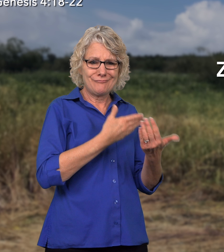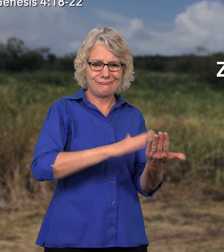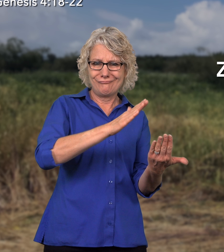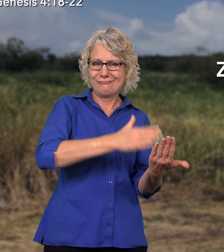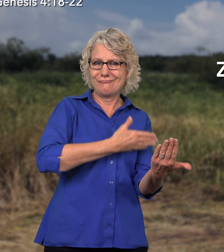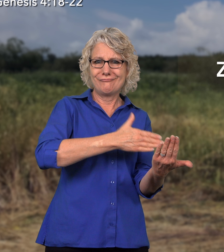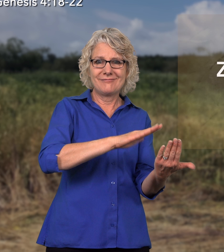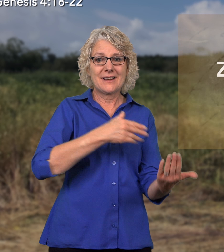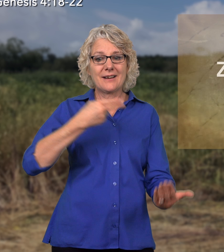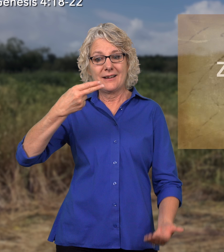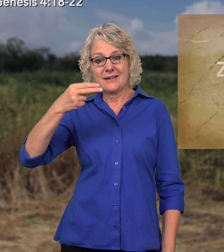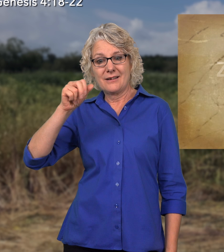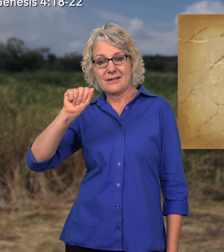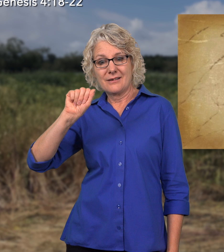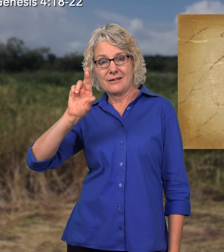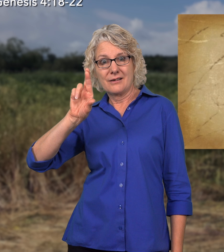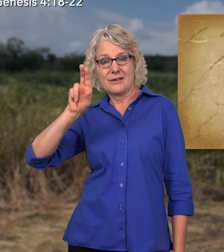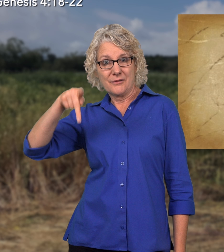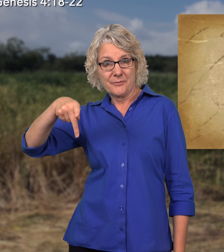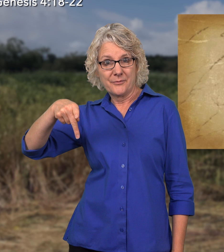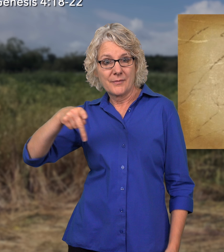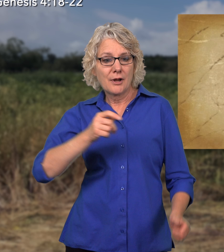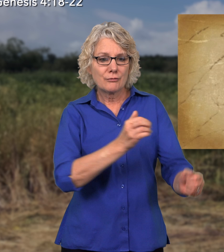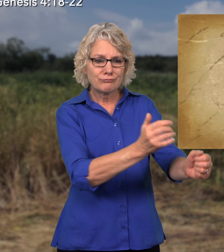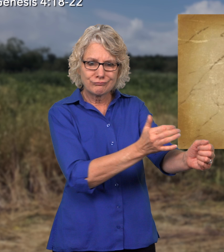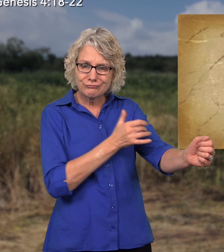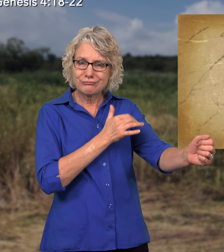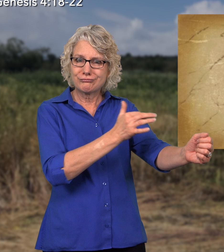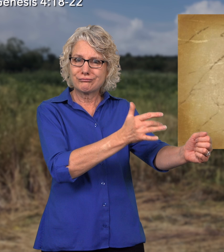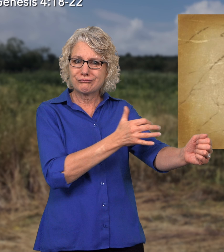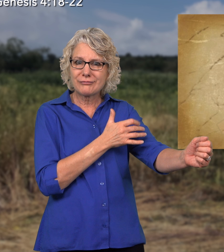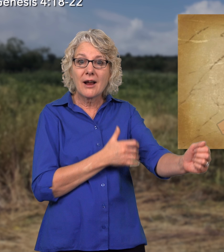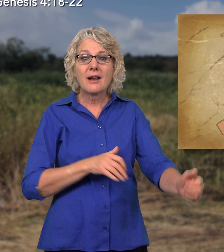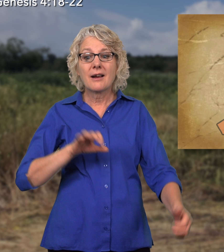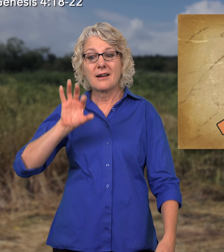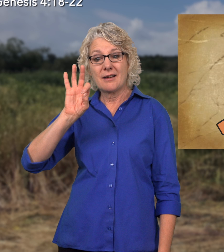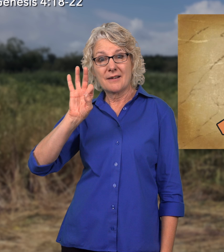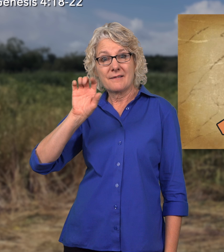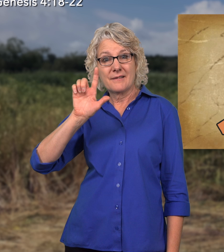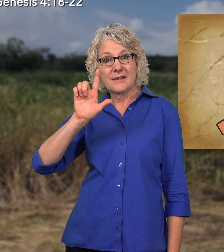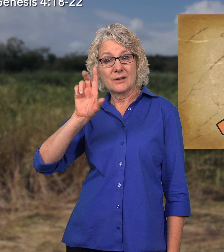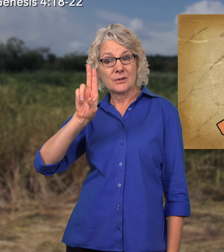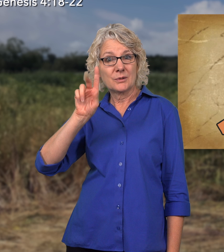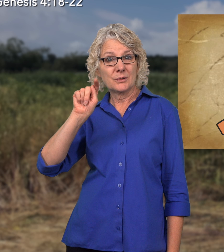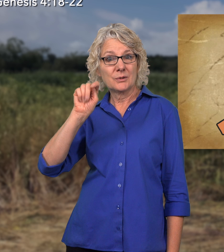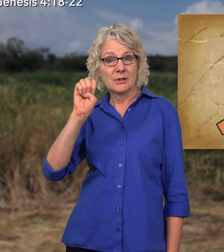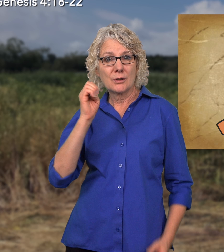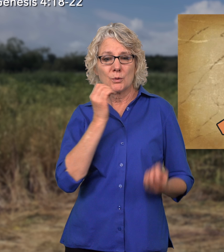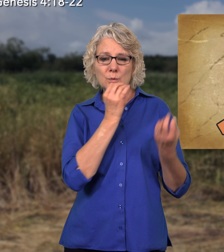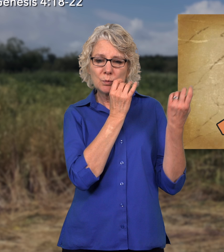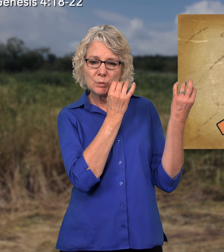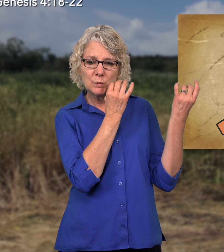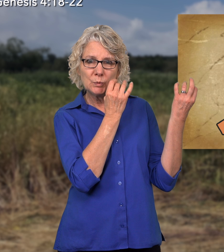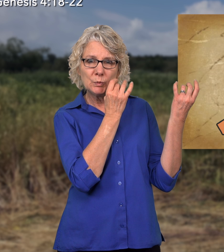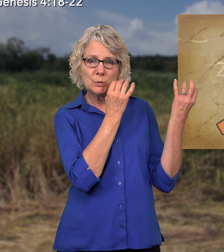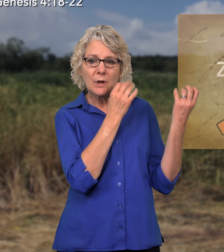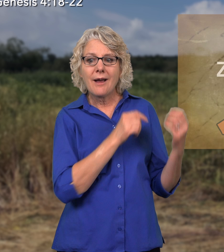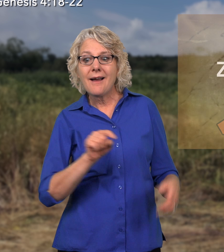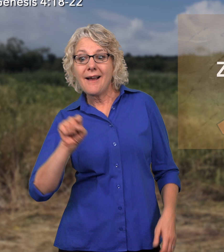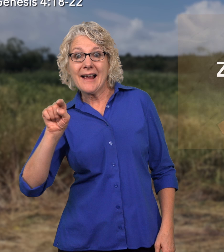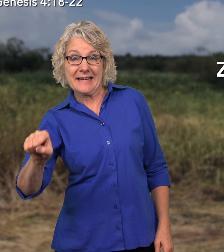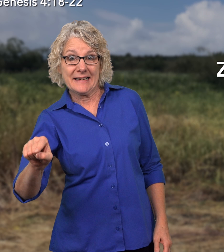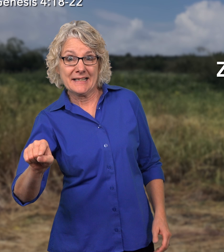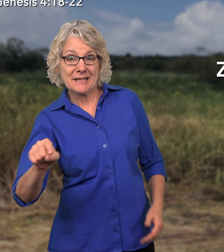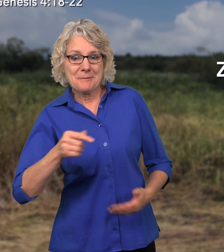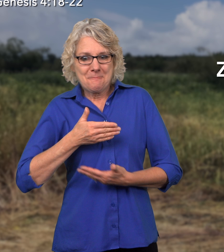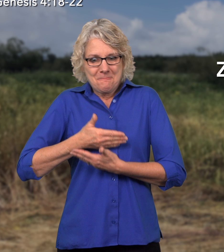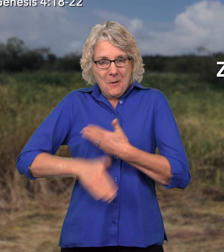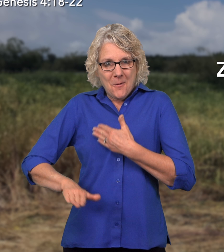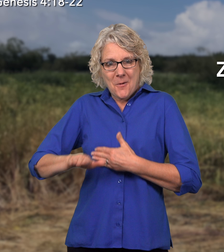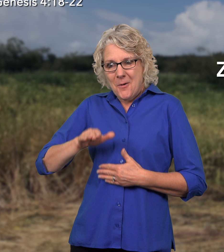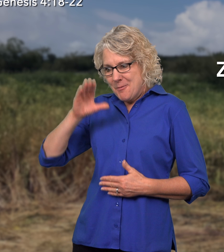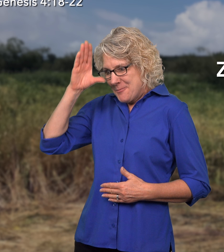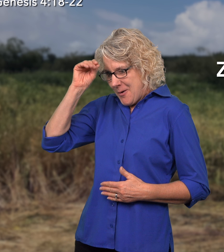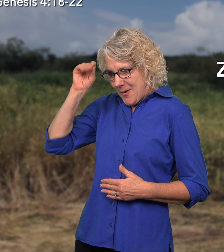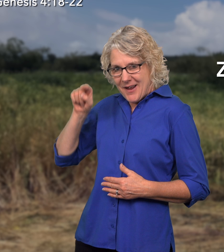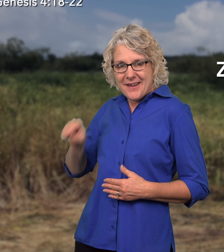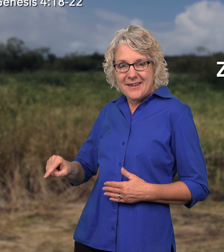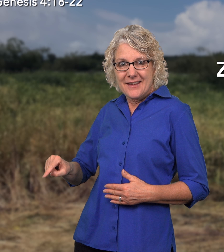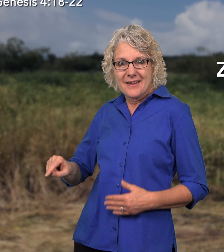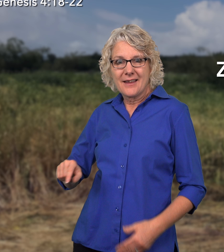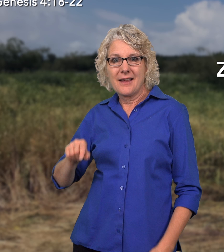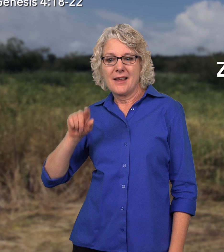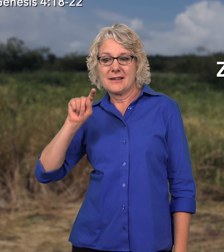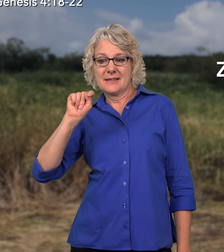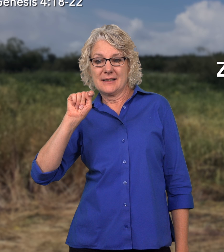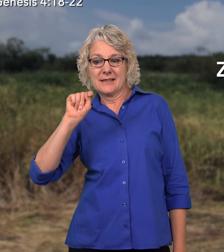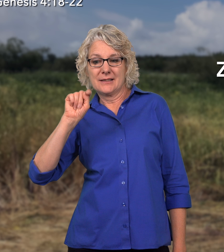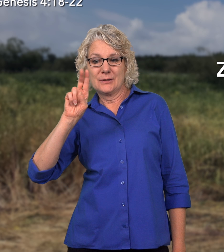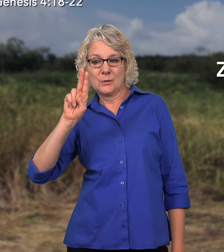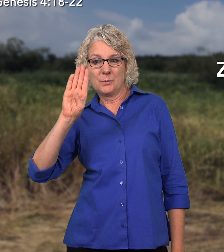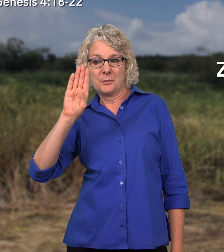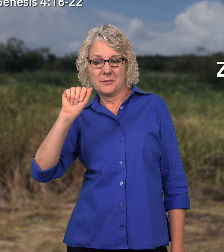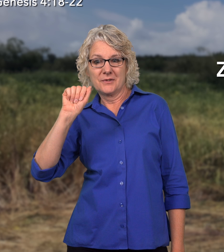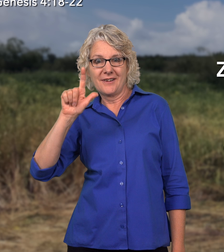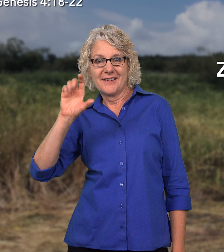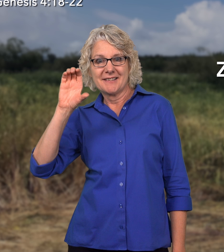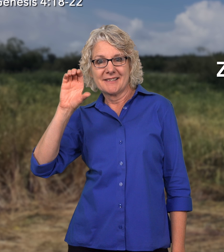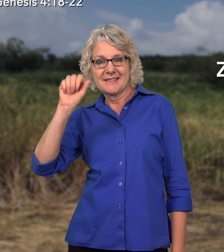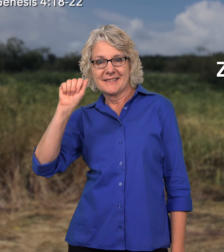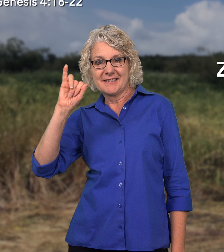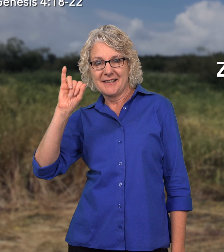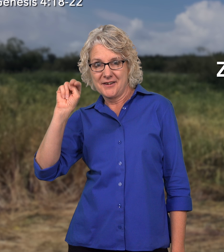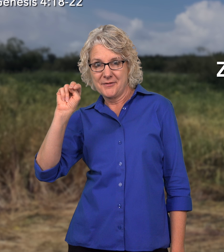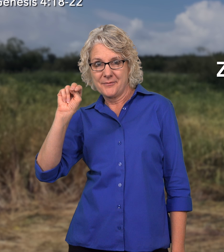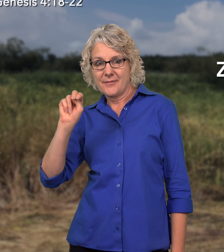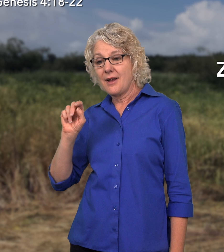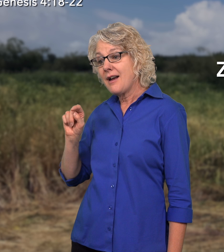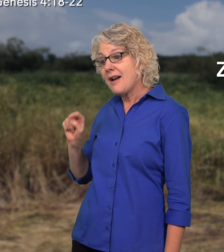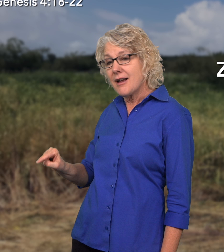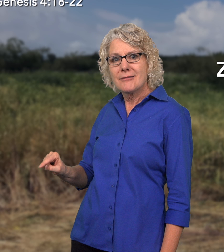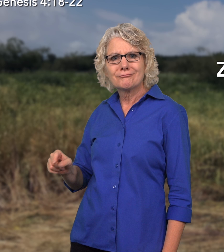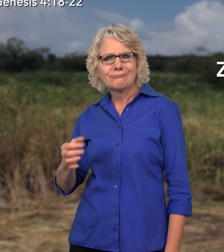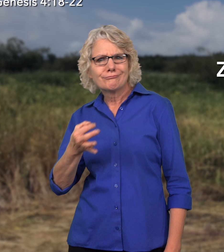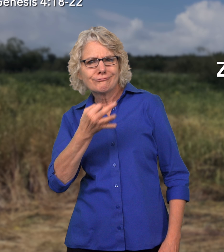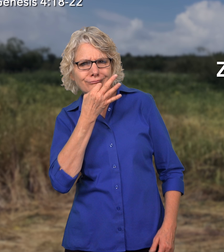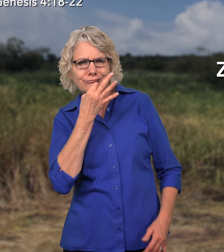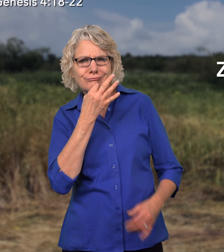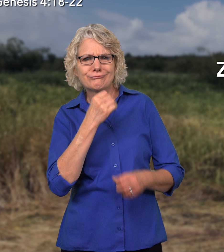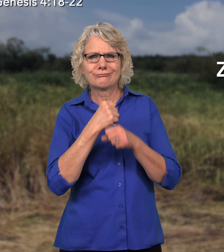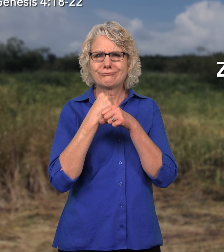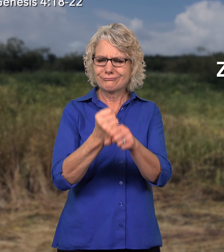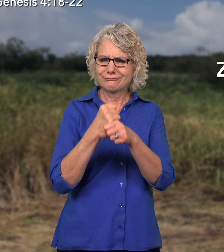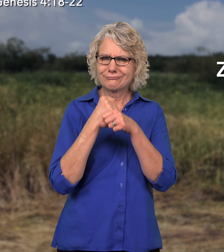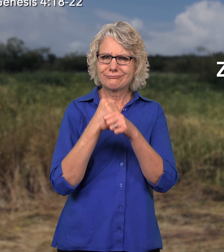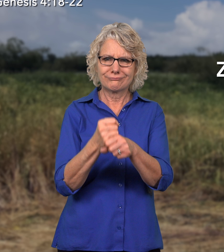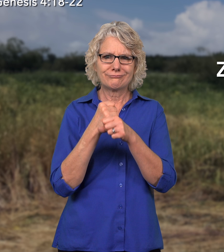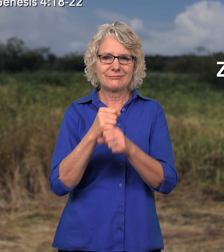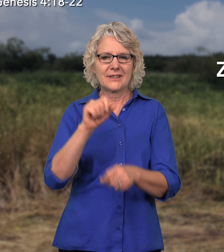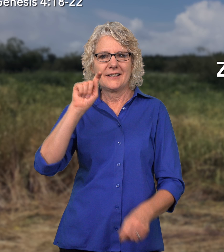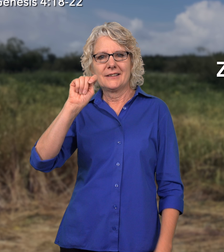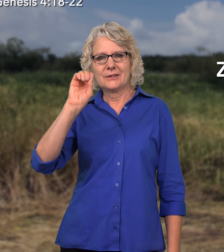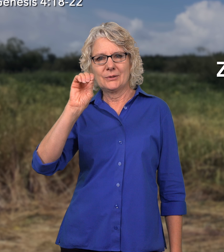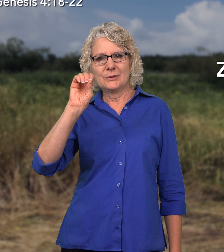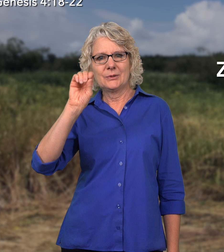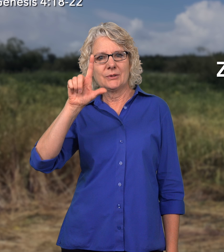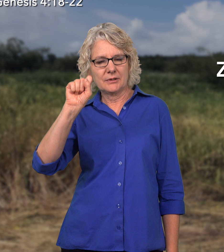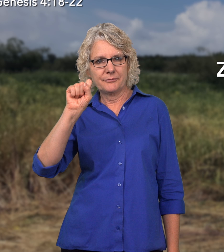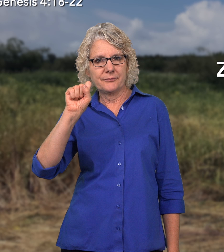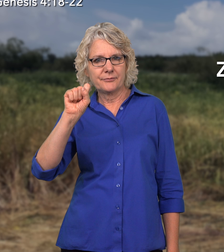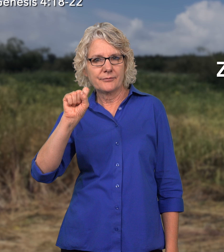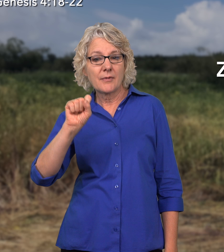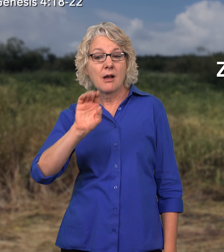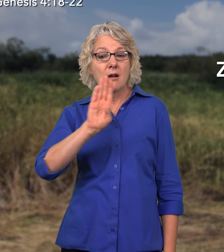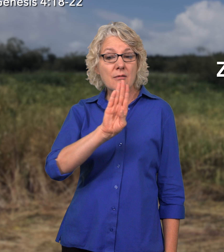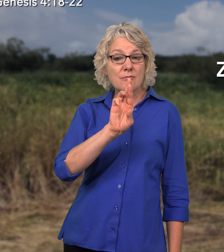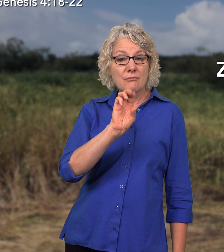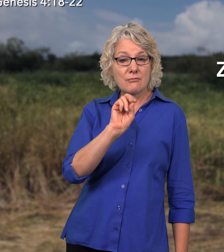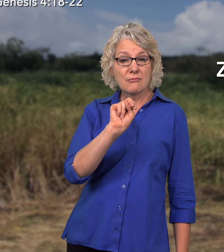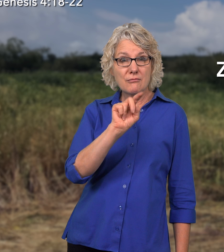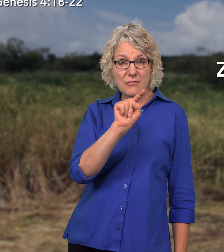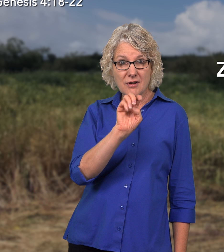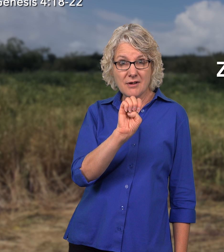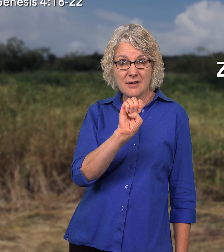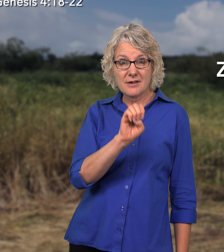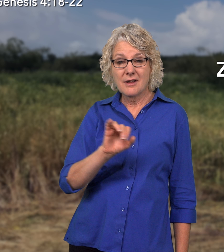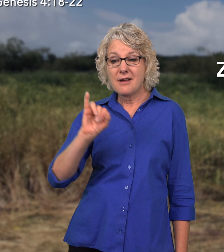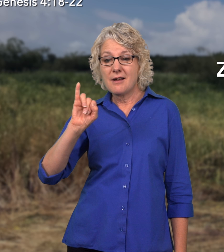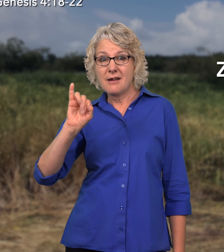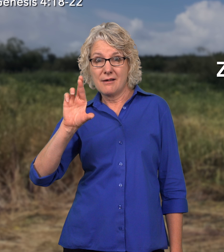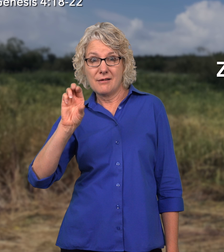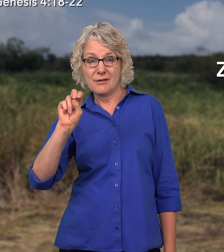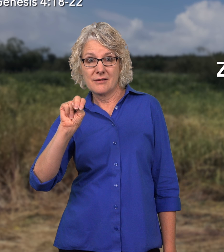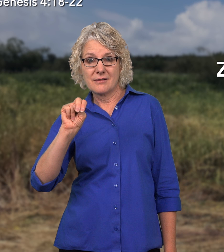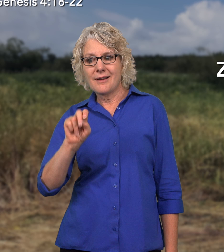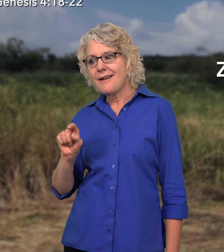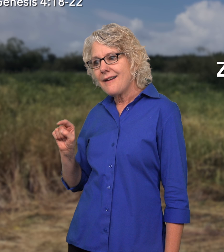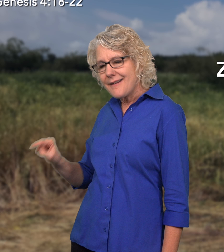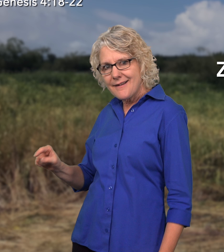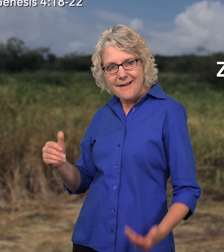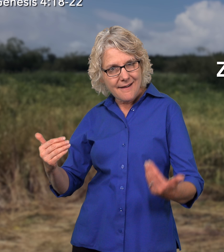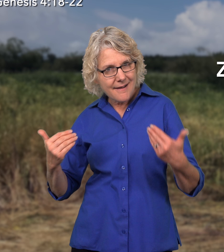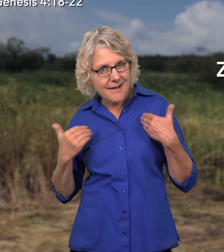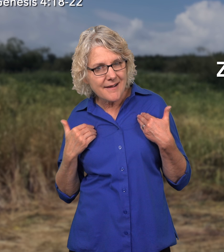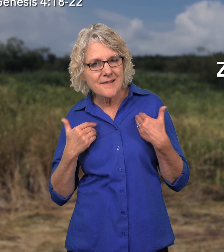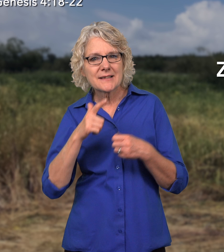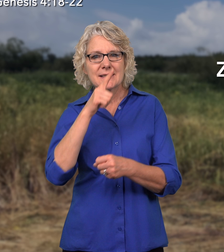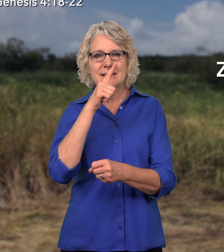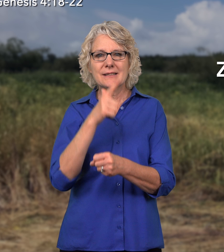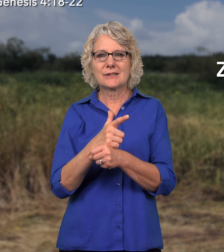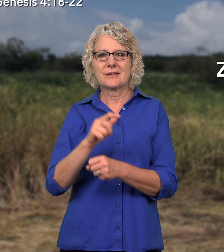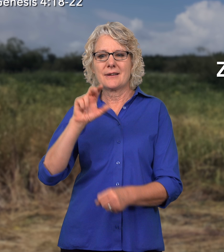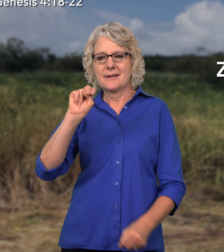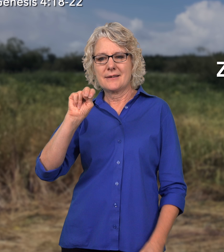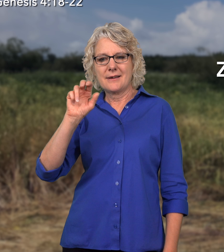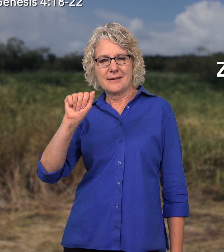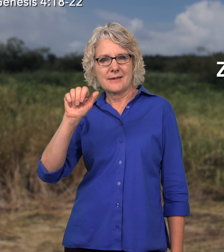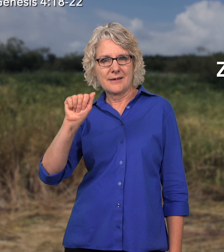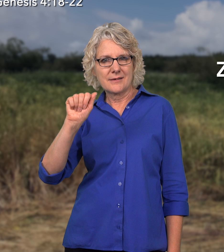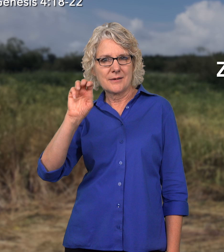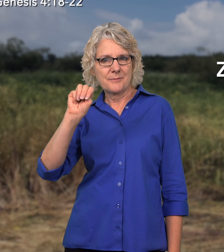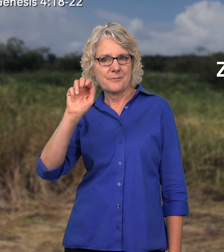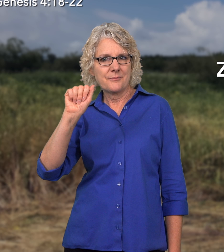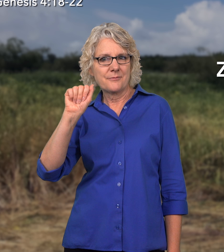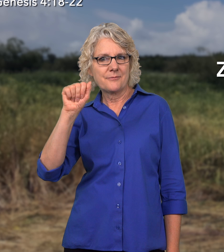he was the father of all who play the harp and flute. And Zillah gave birth to Tubal-cain, a forger of every implement of bronze and iron.